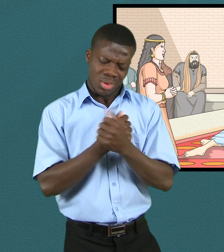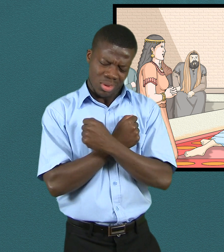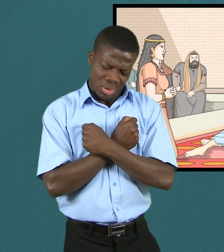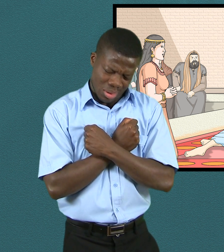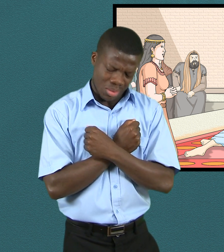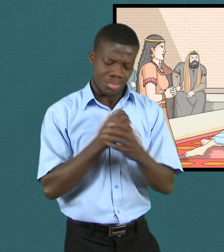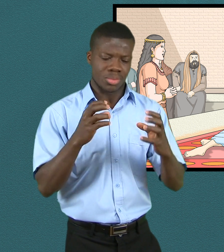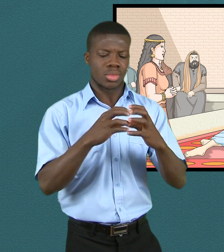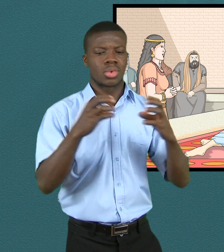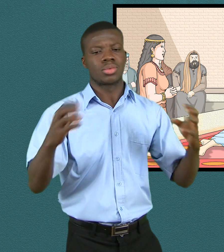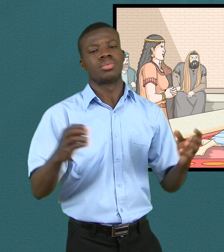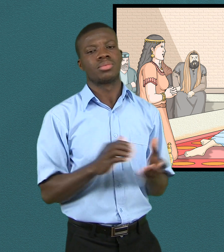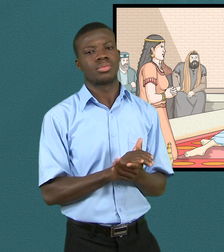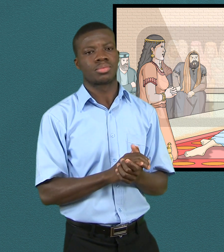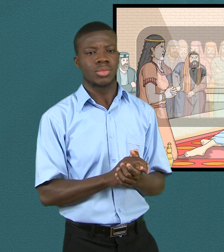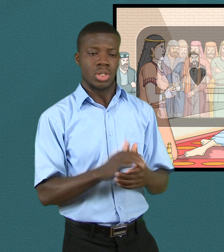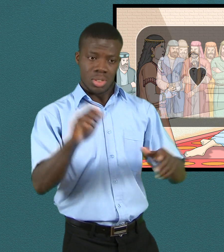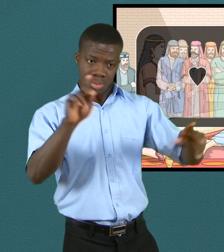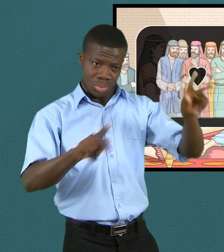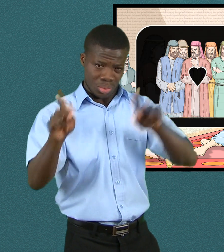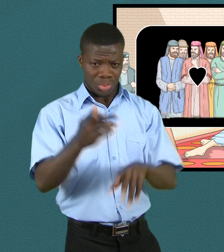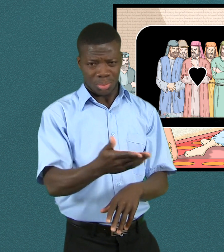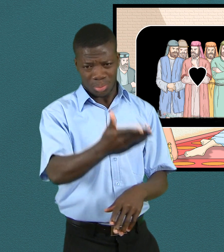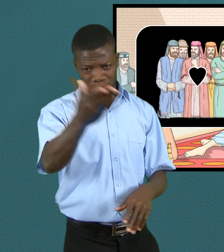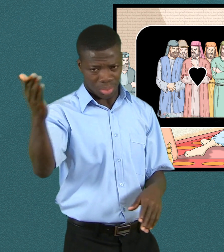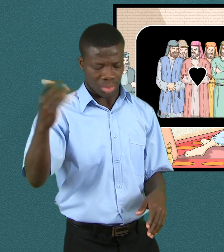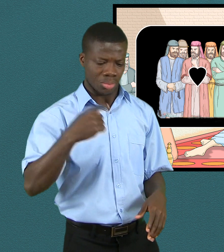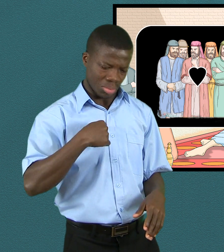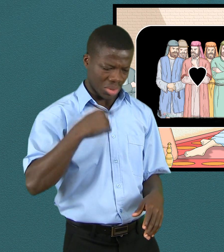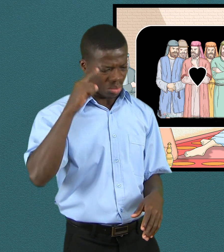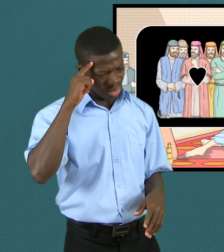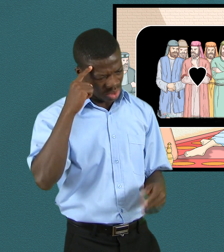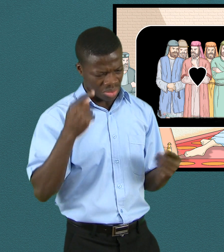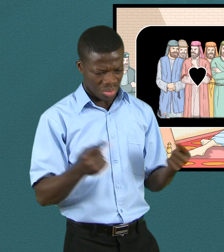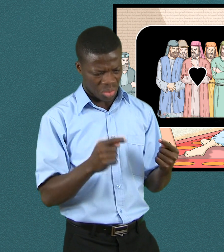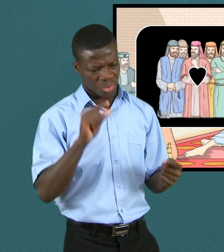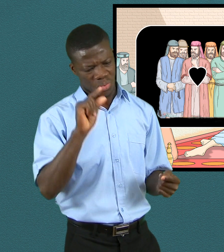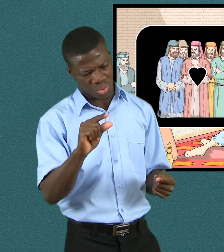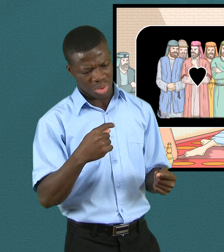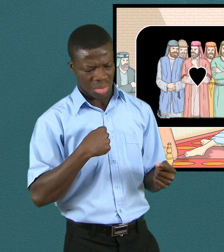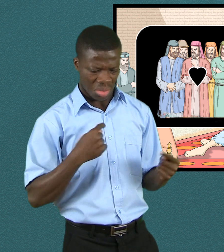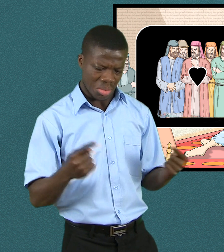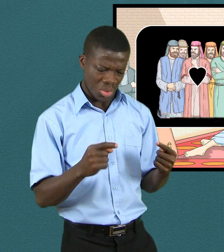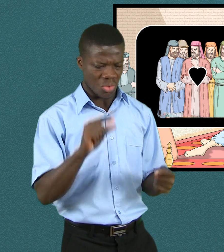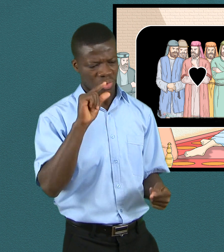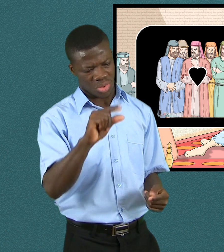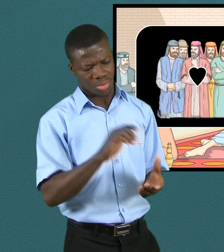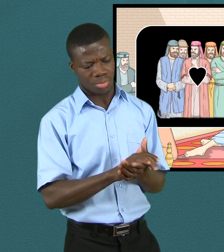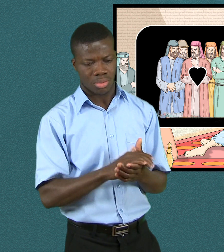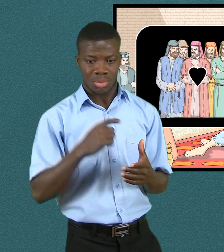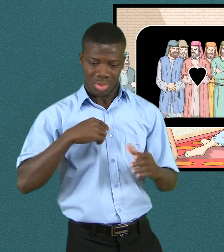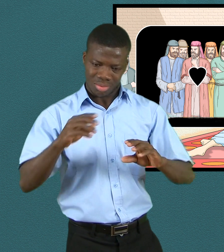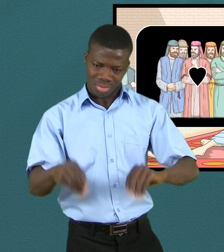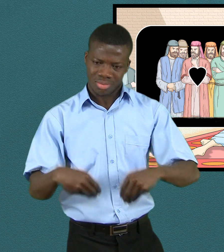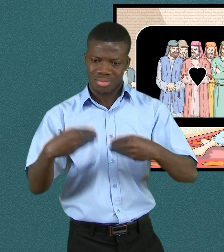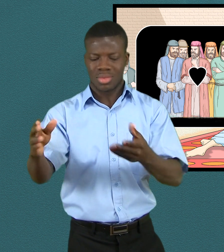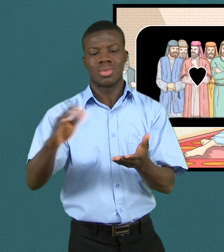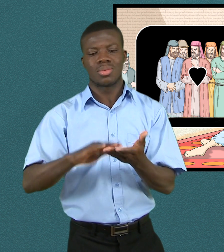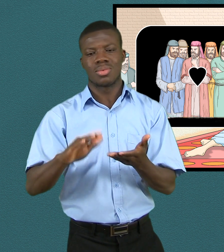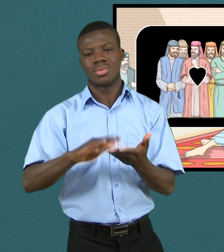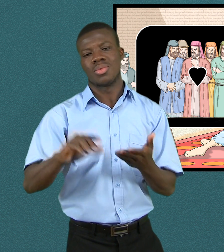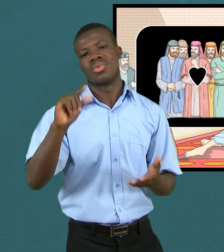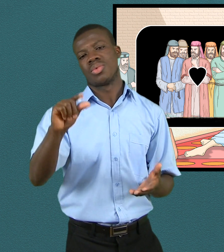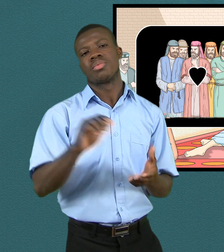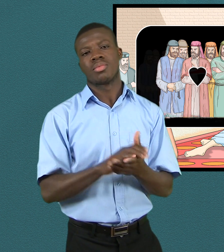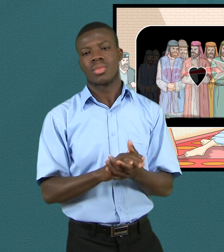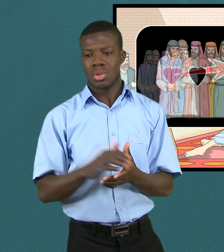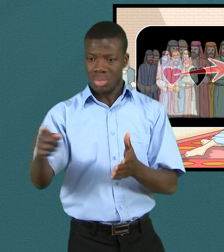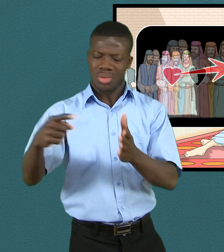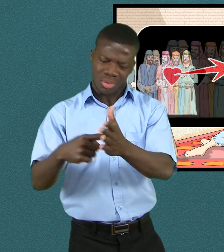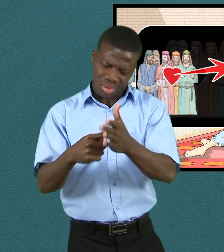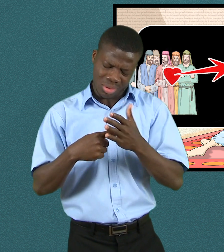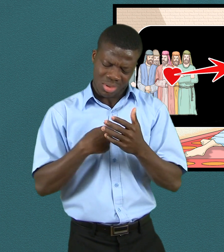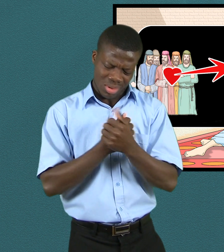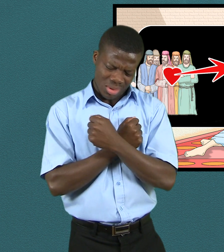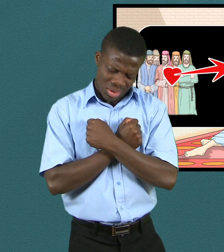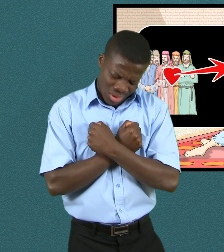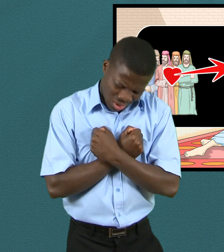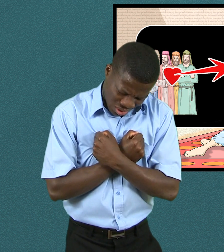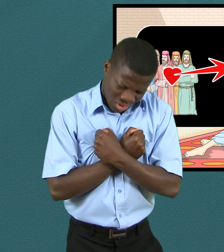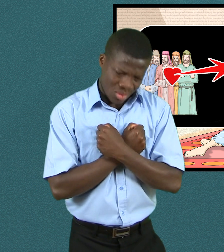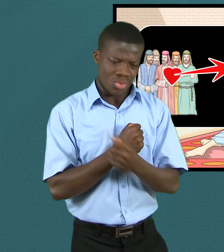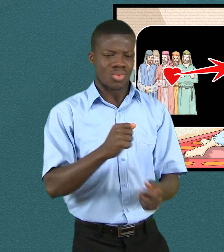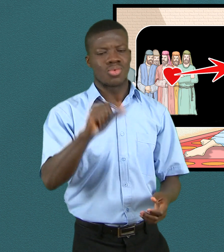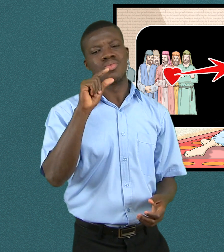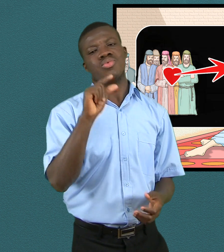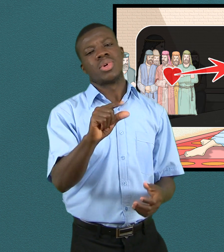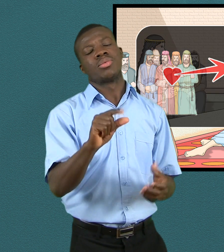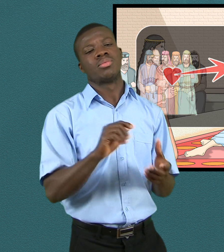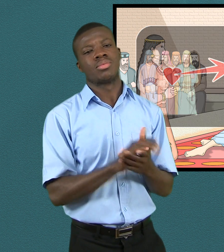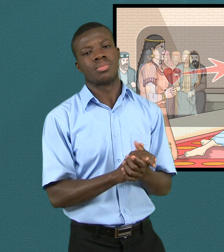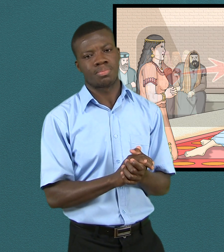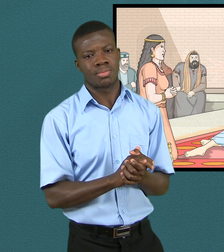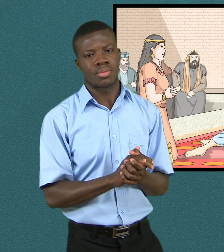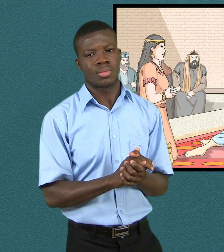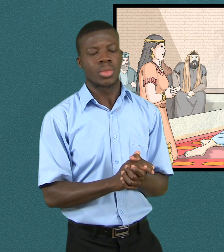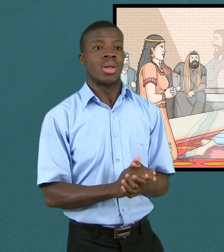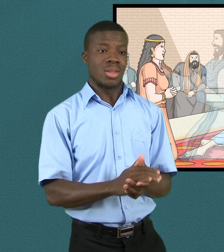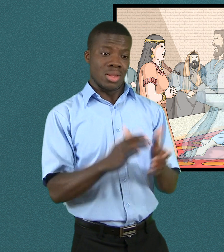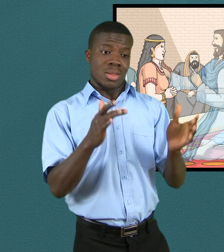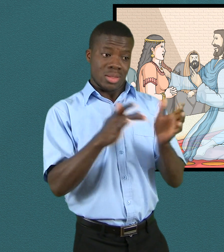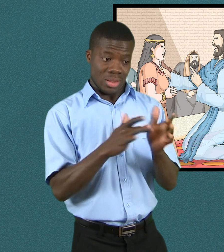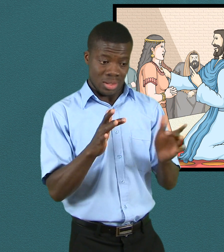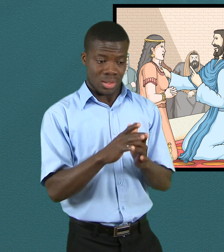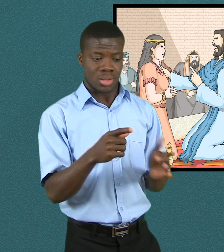But he who has been forgiven little loves little.”